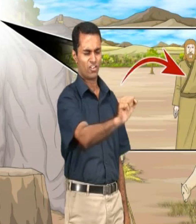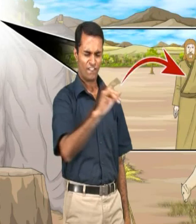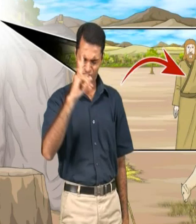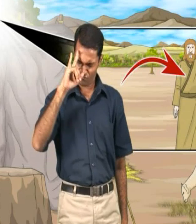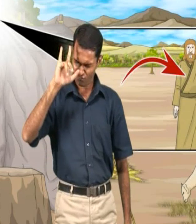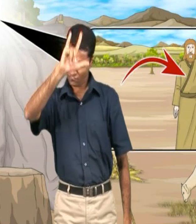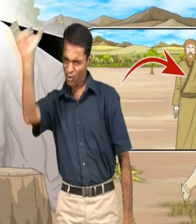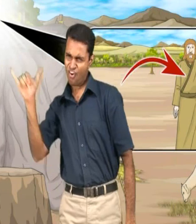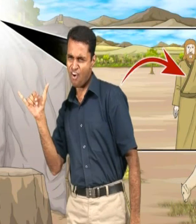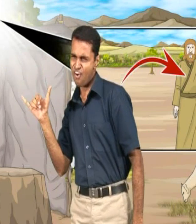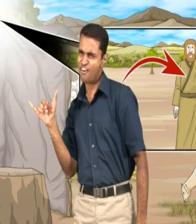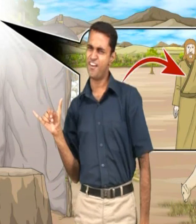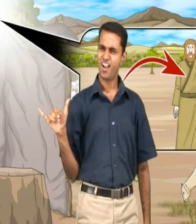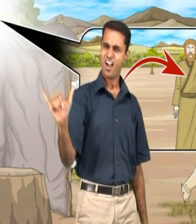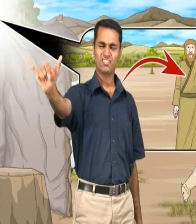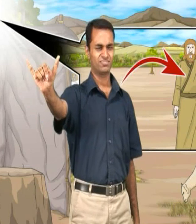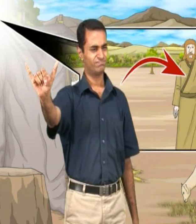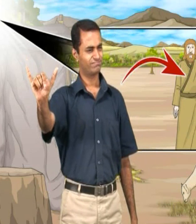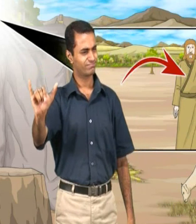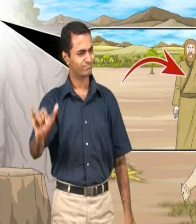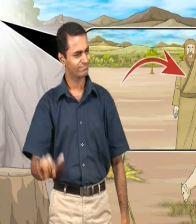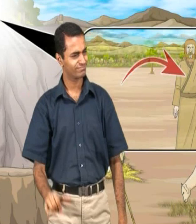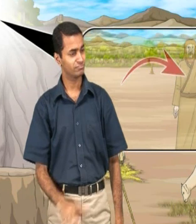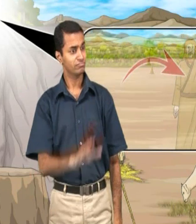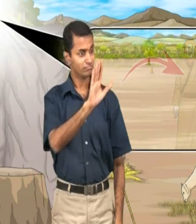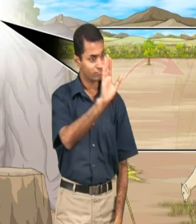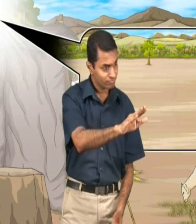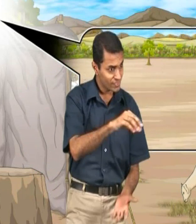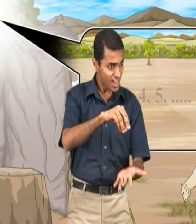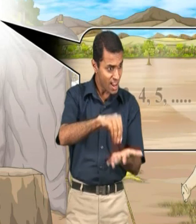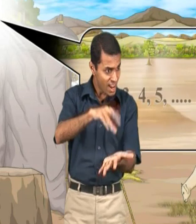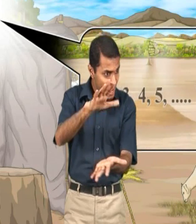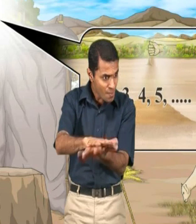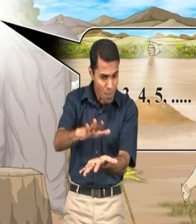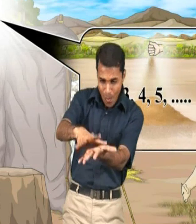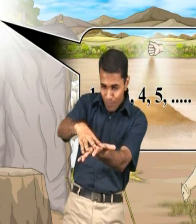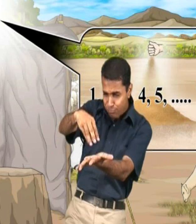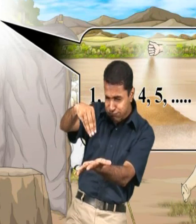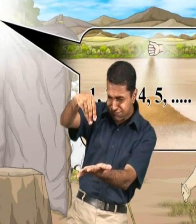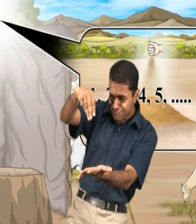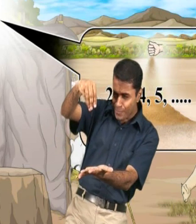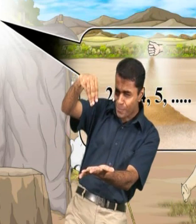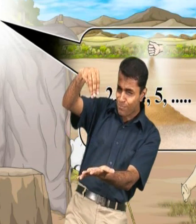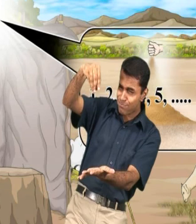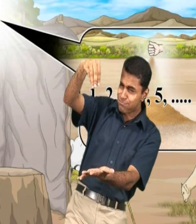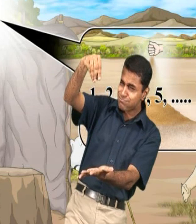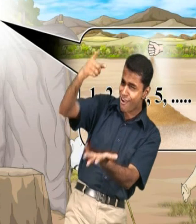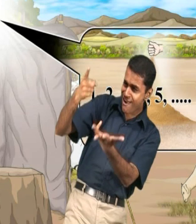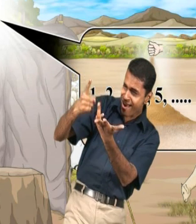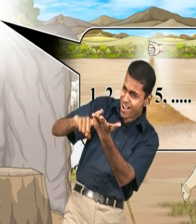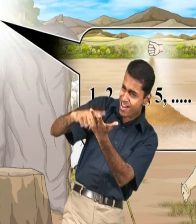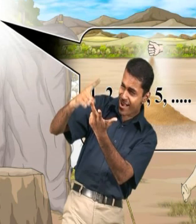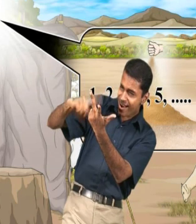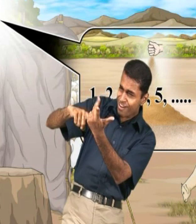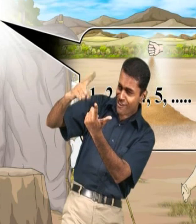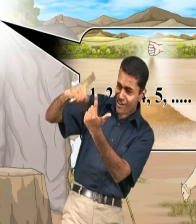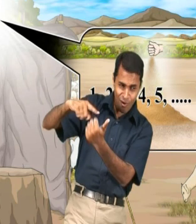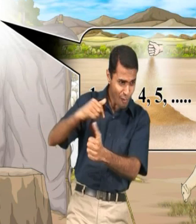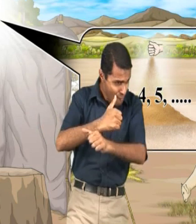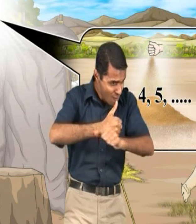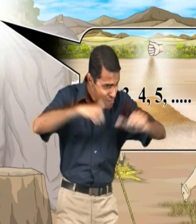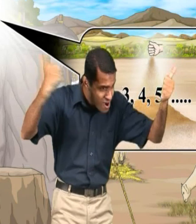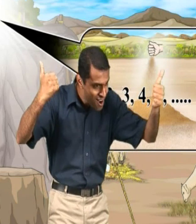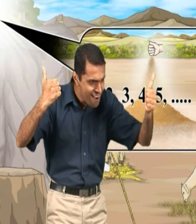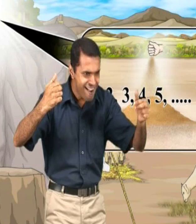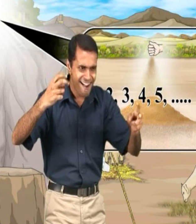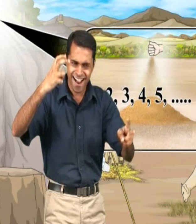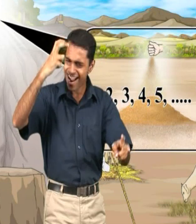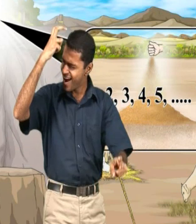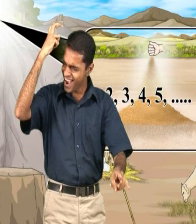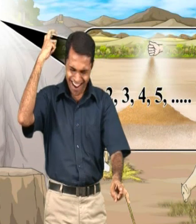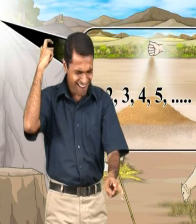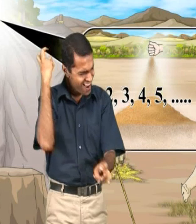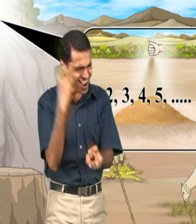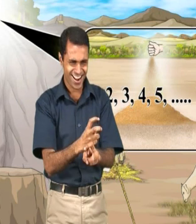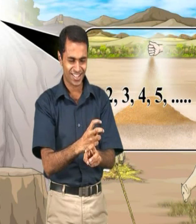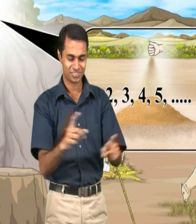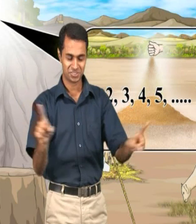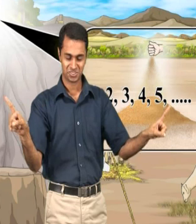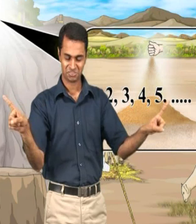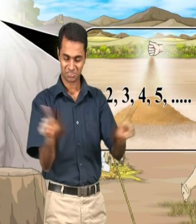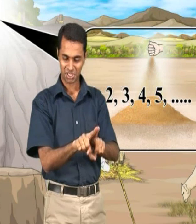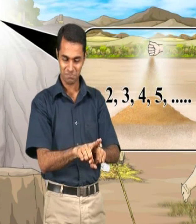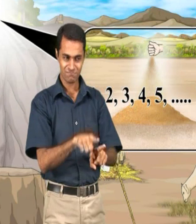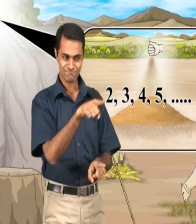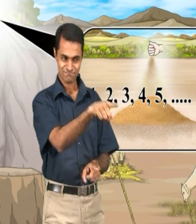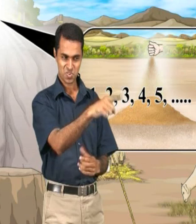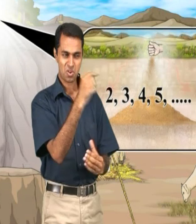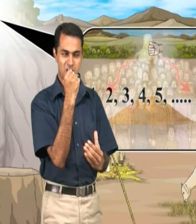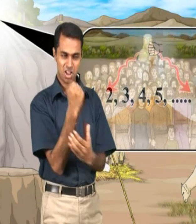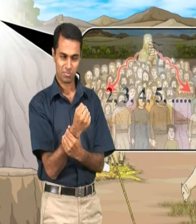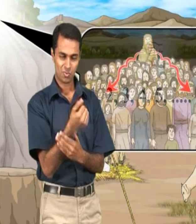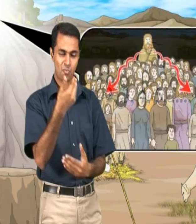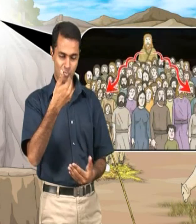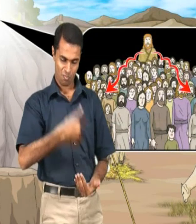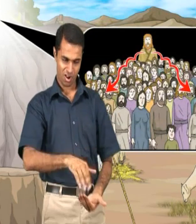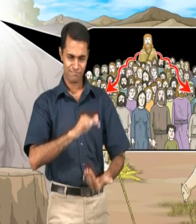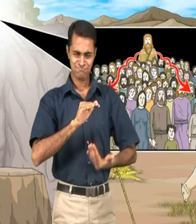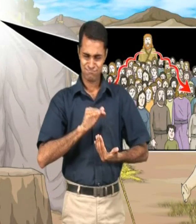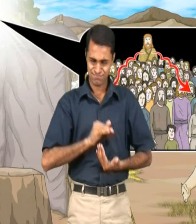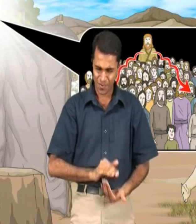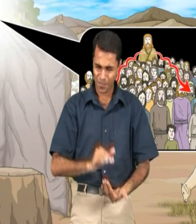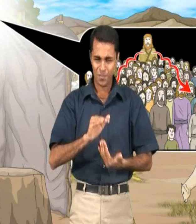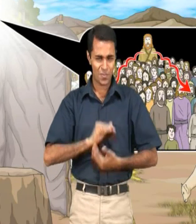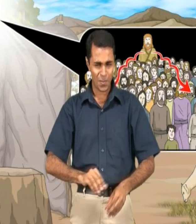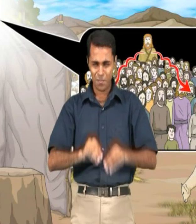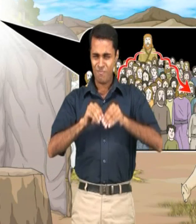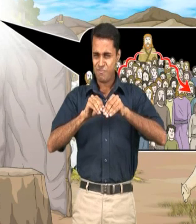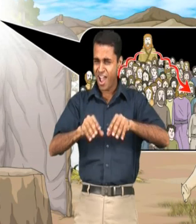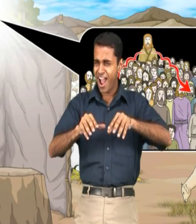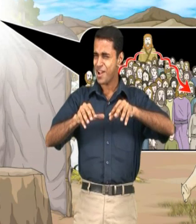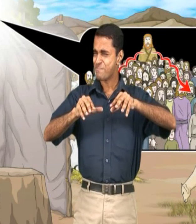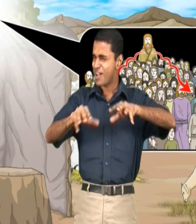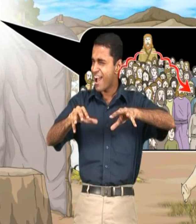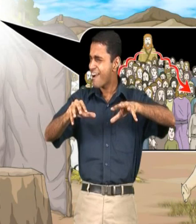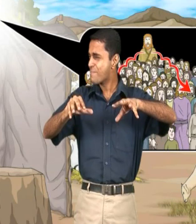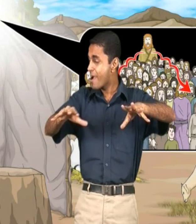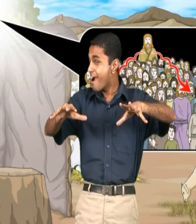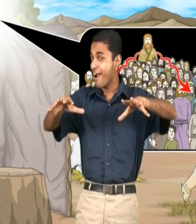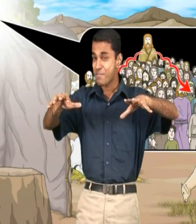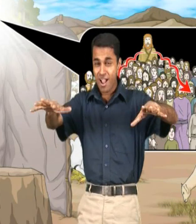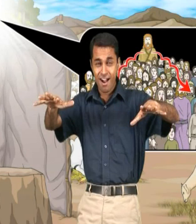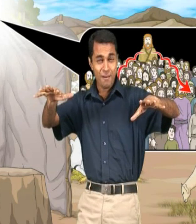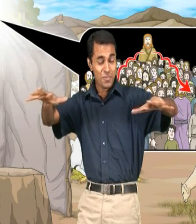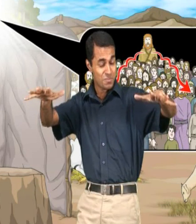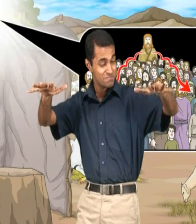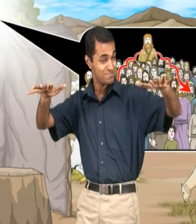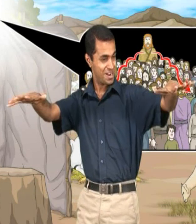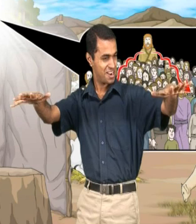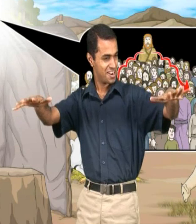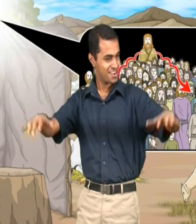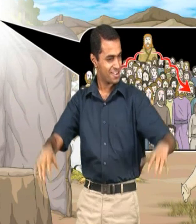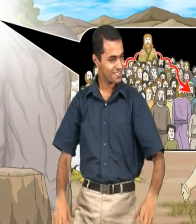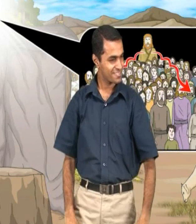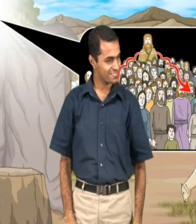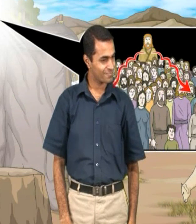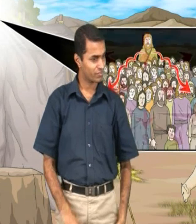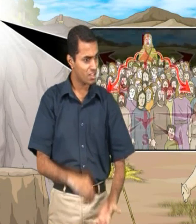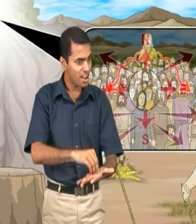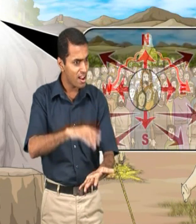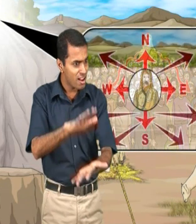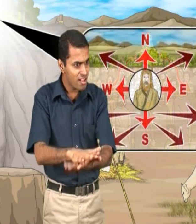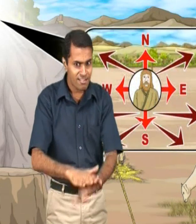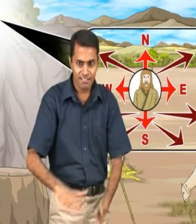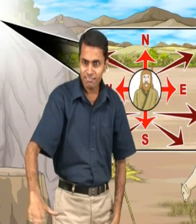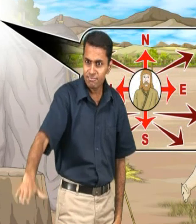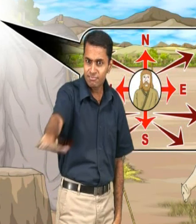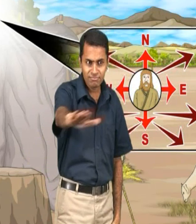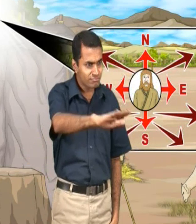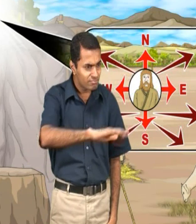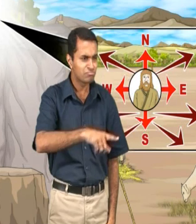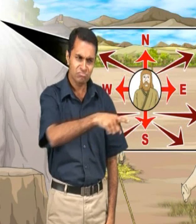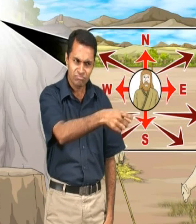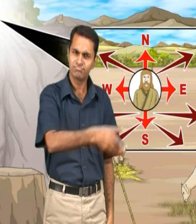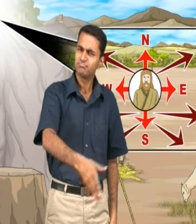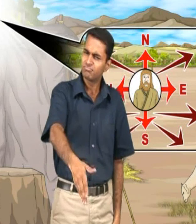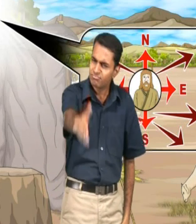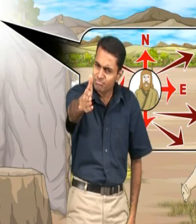I will make your offspring like the dust of the earth, so that if one could count the dust of the earth, then your offspring could be counted.